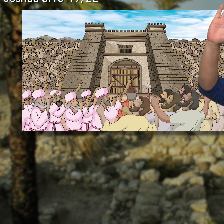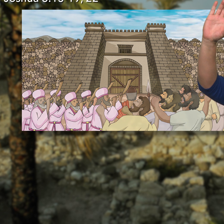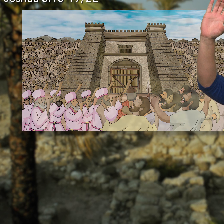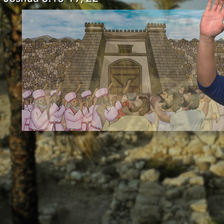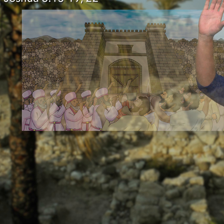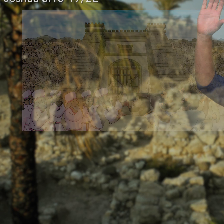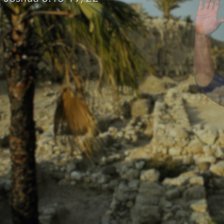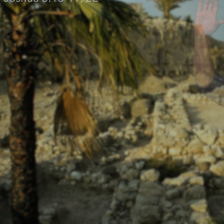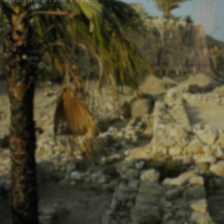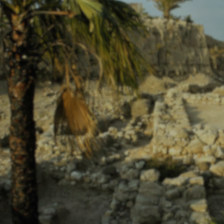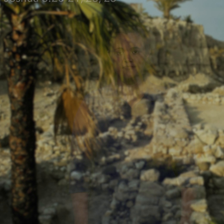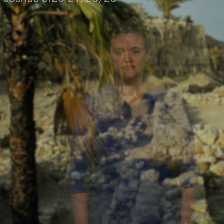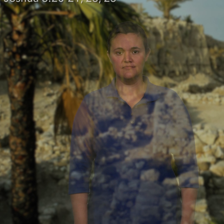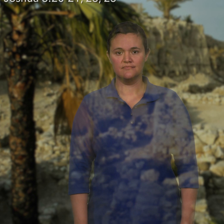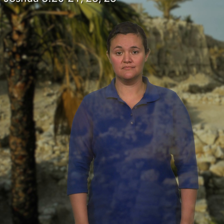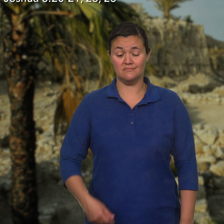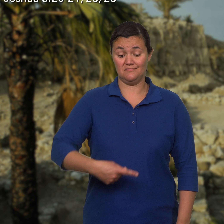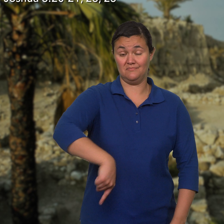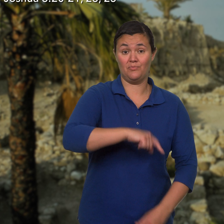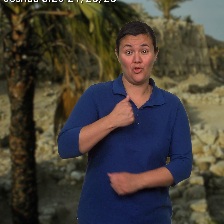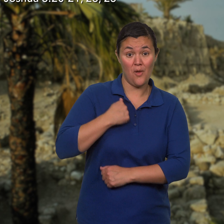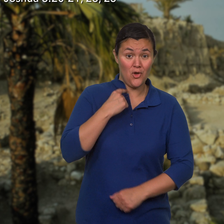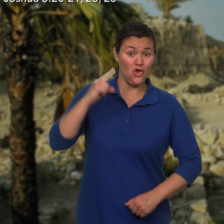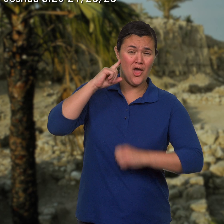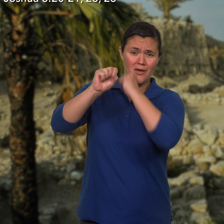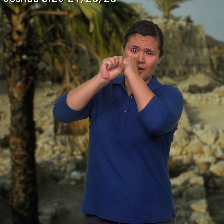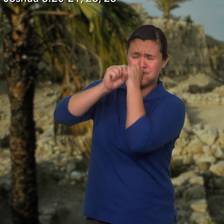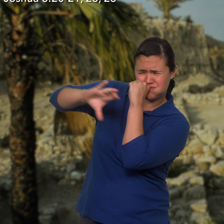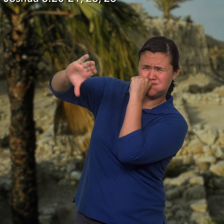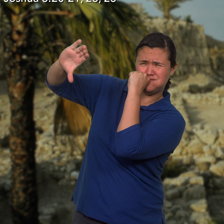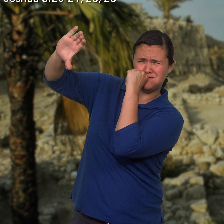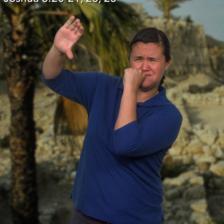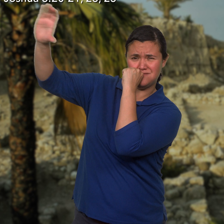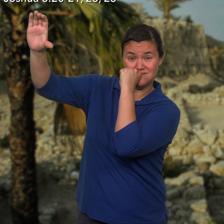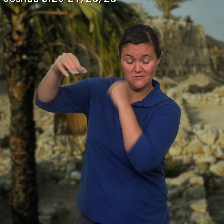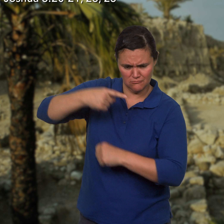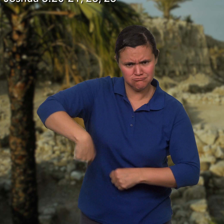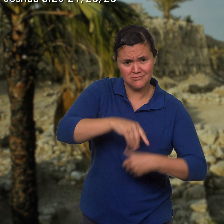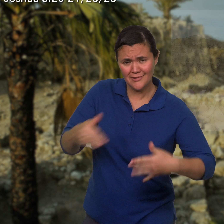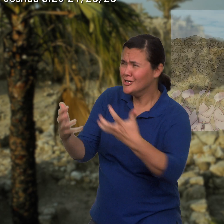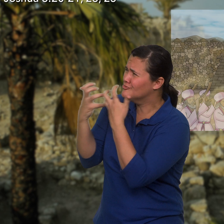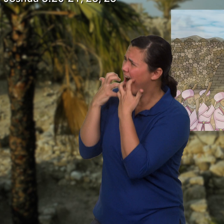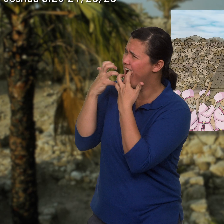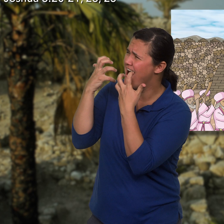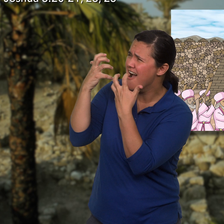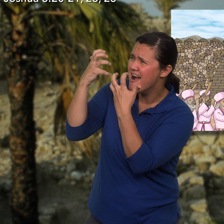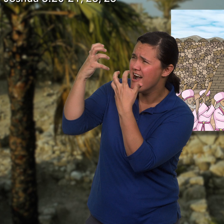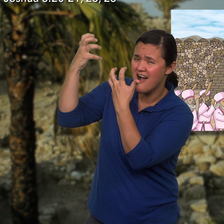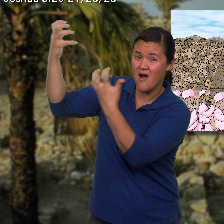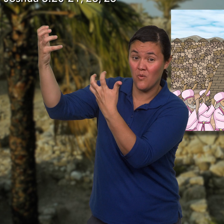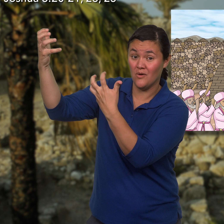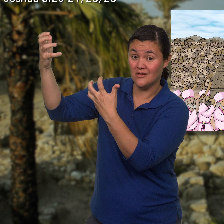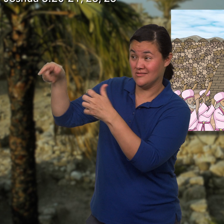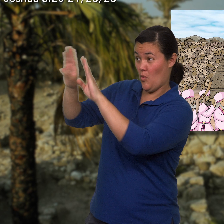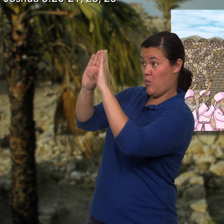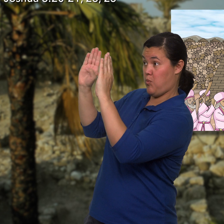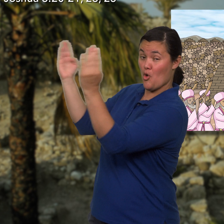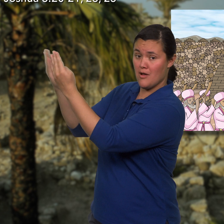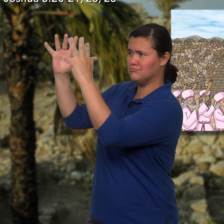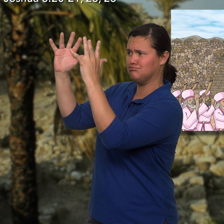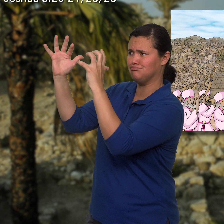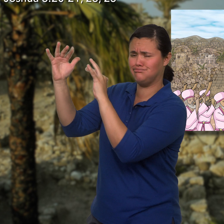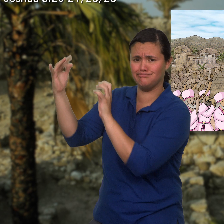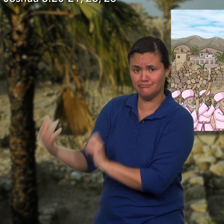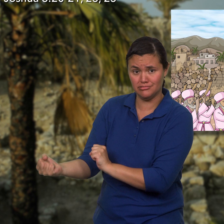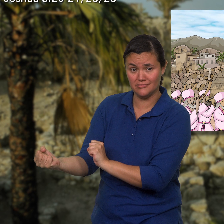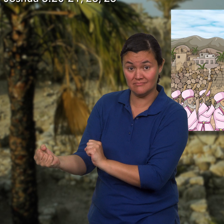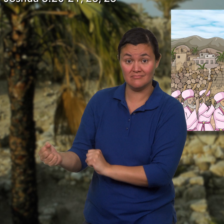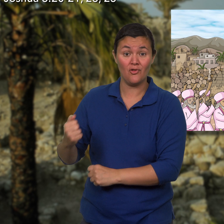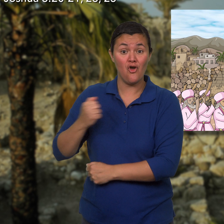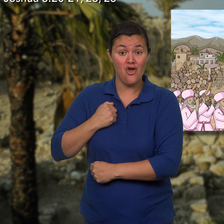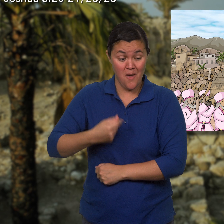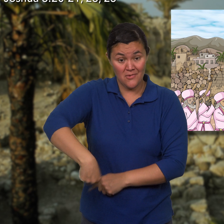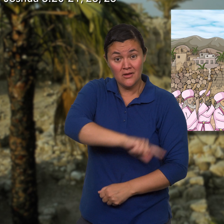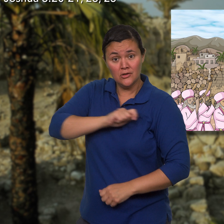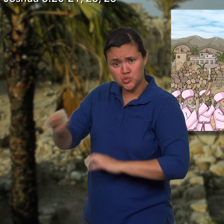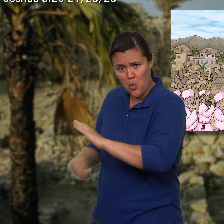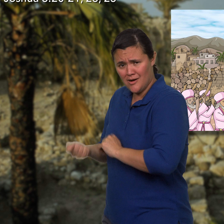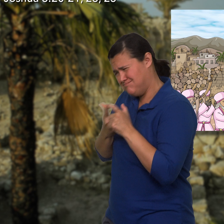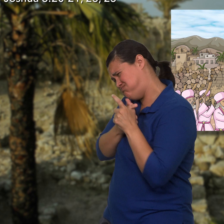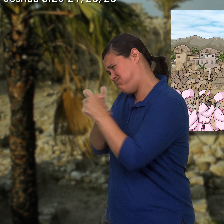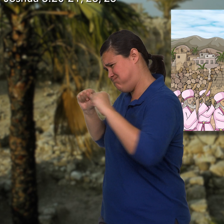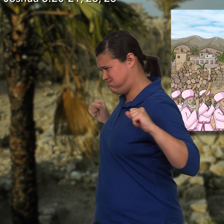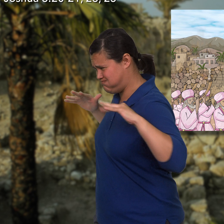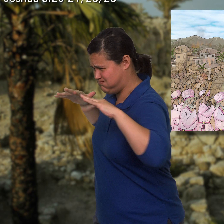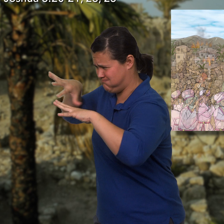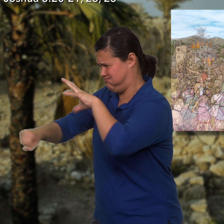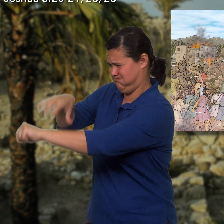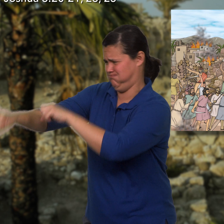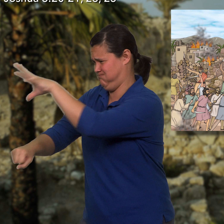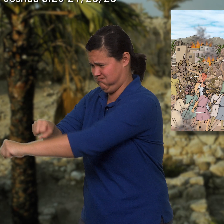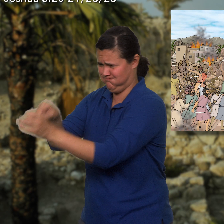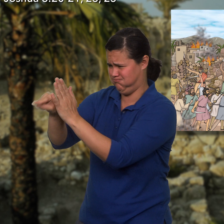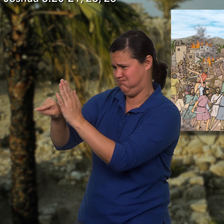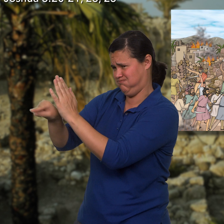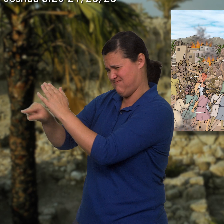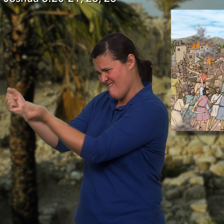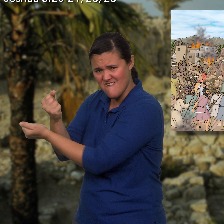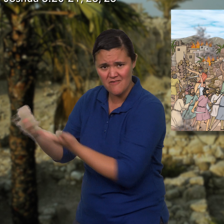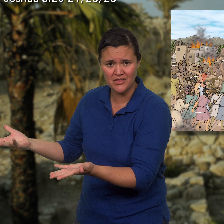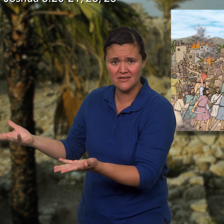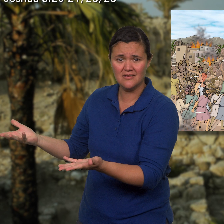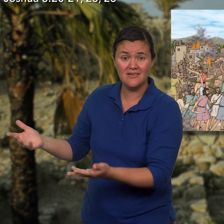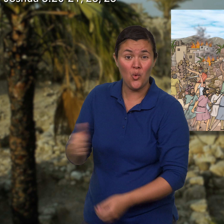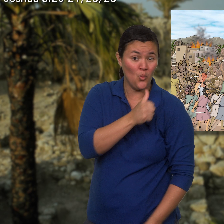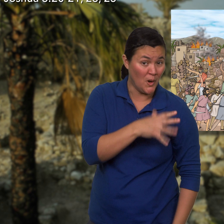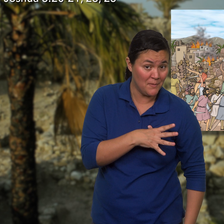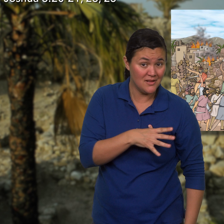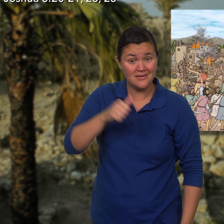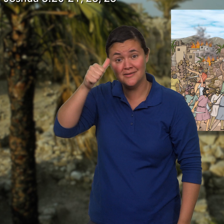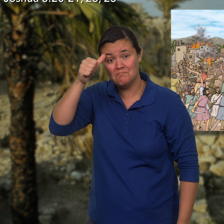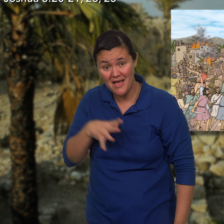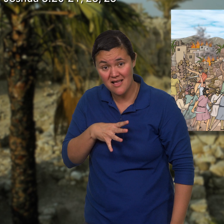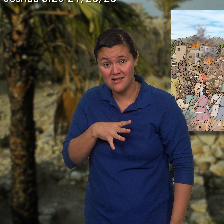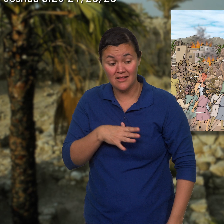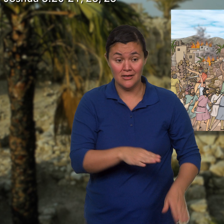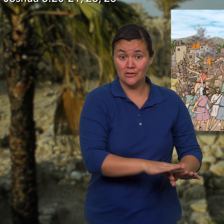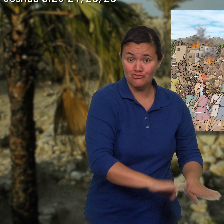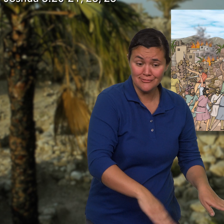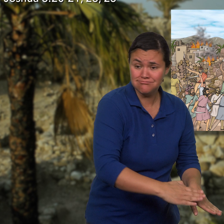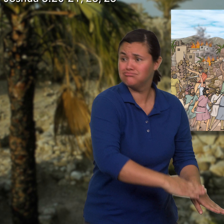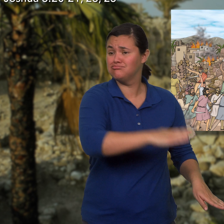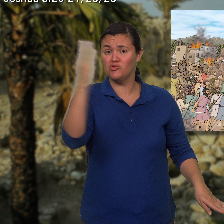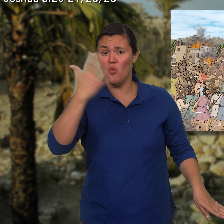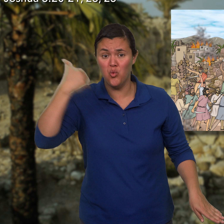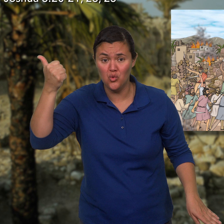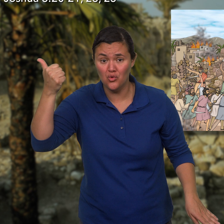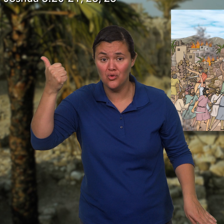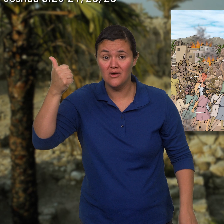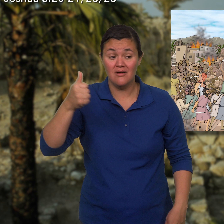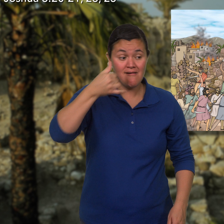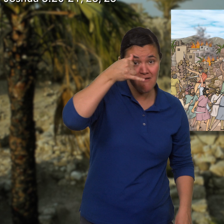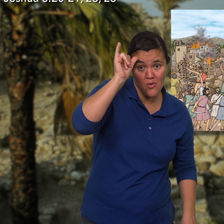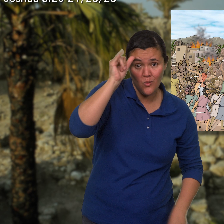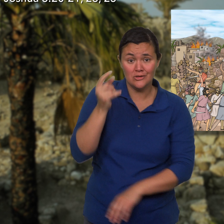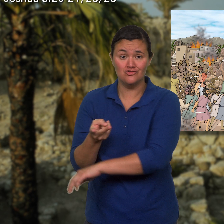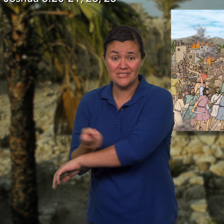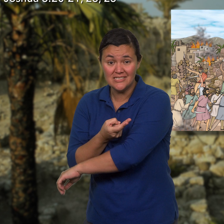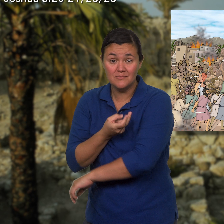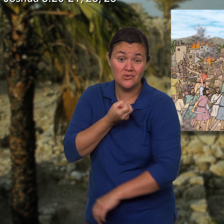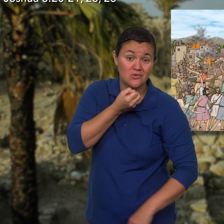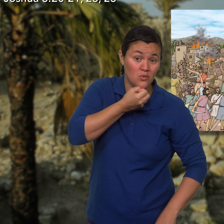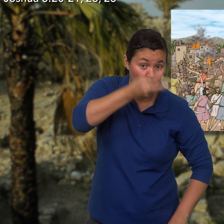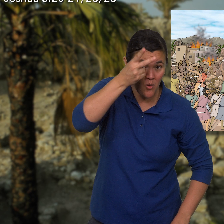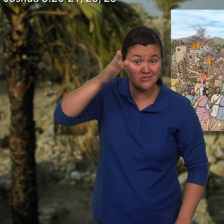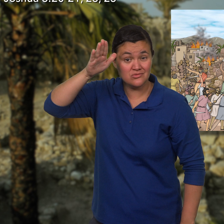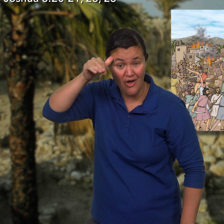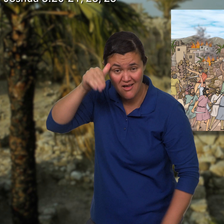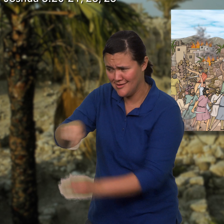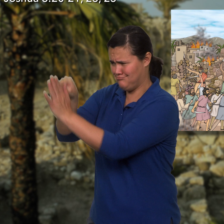So when the rams’ horns sounded, the people shouted. When they heard the blast of the horn, the people gave a great shout, and the wall collapsed. Then all the people charged straight into the city and captured it.